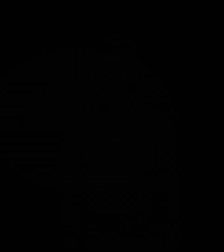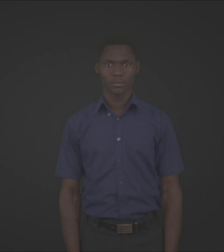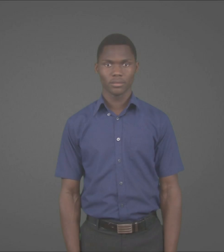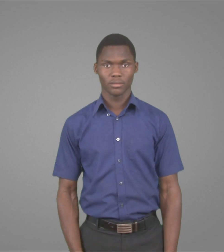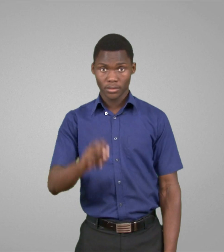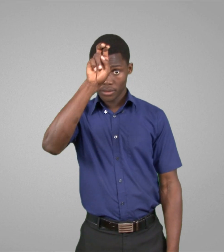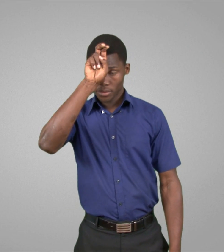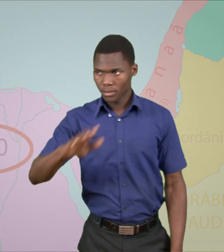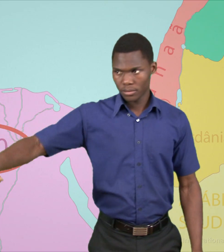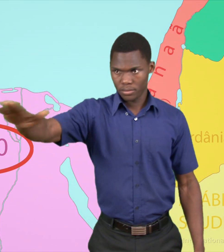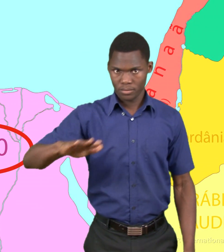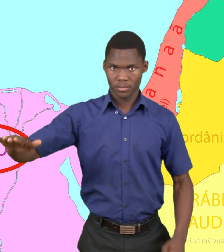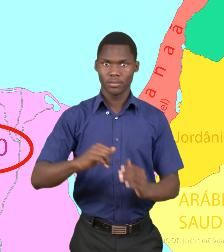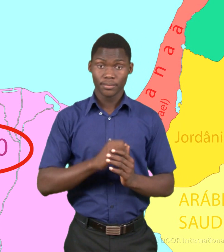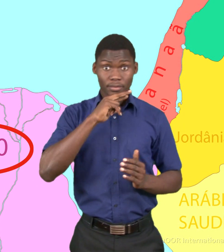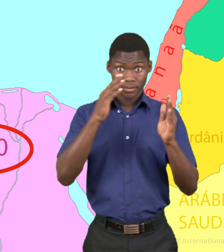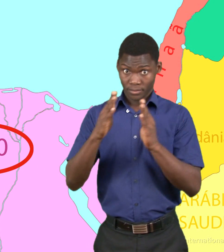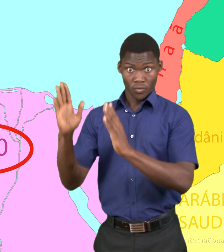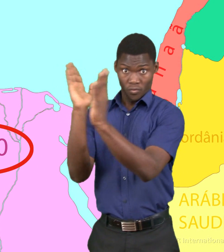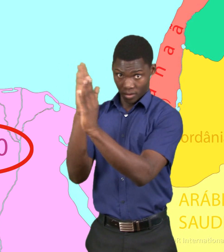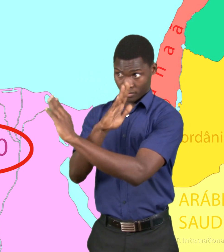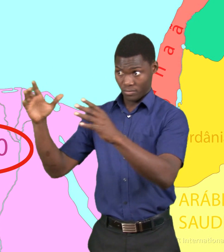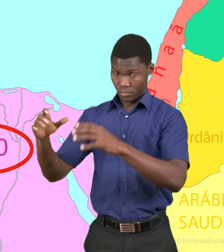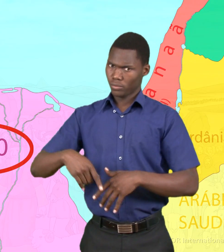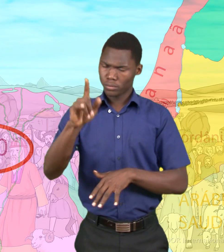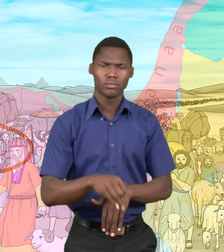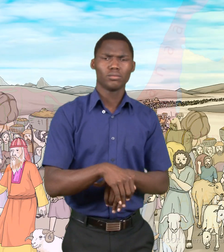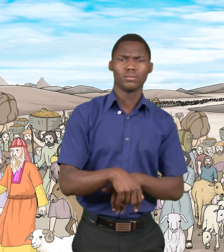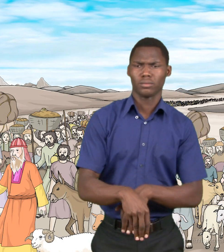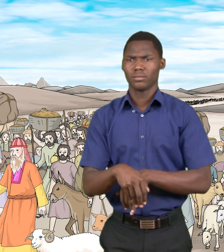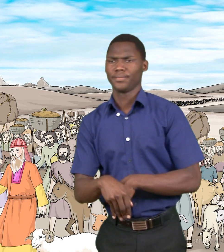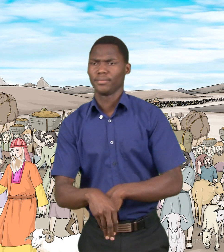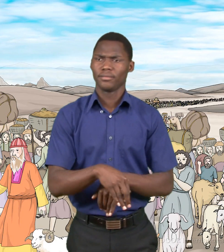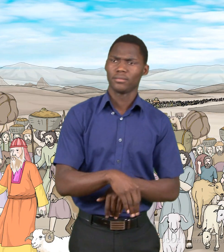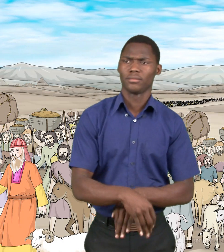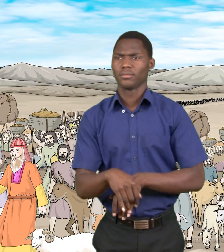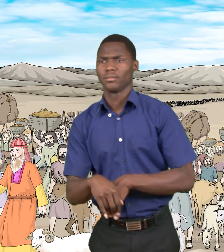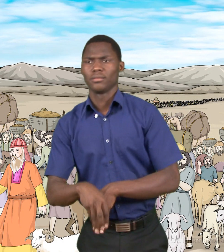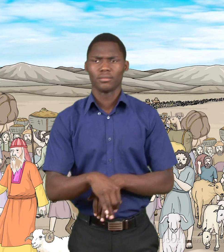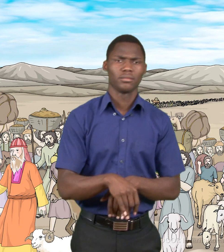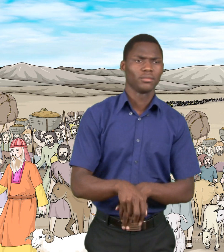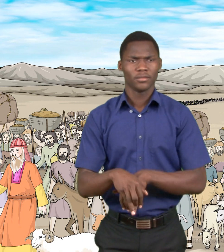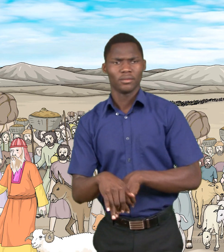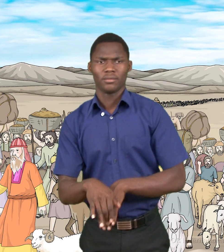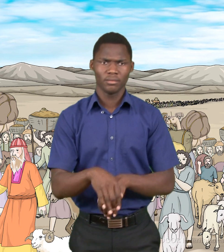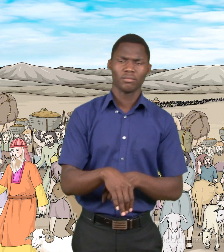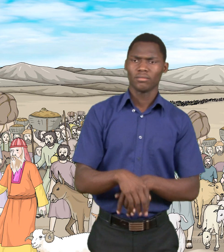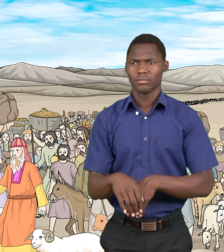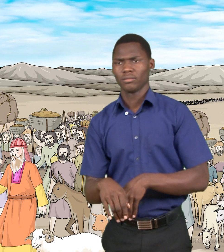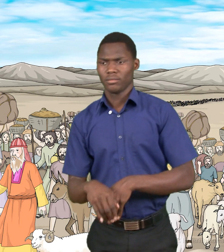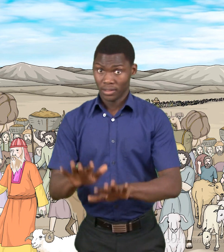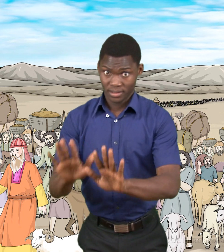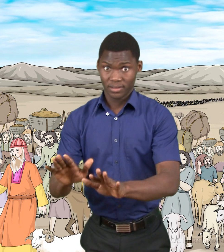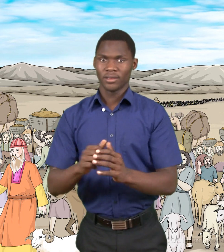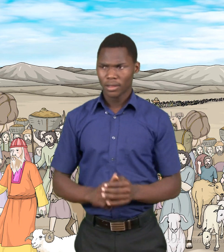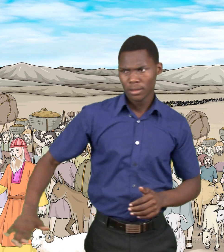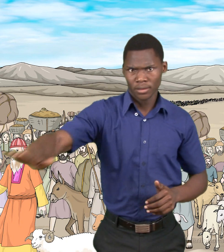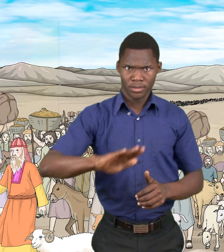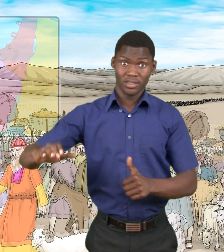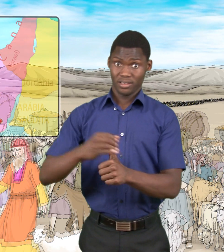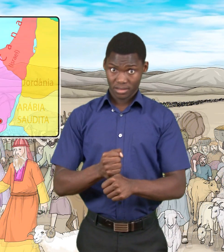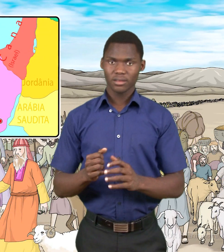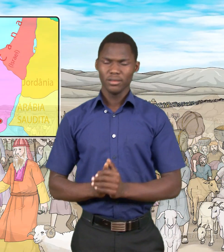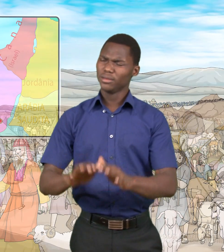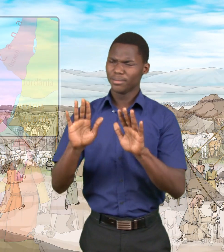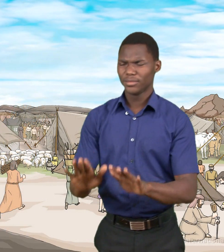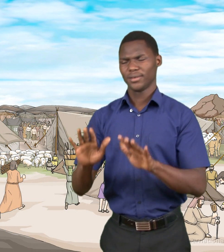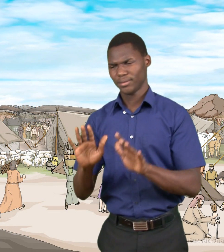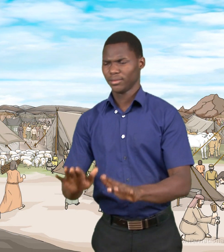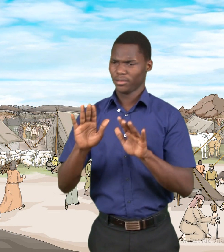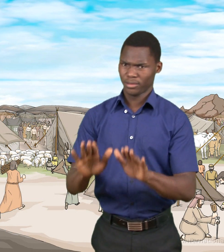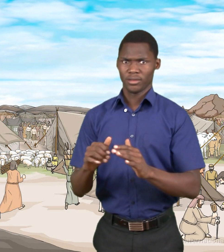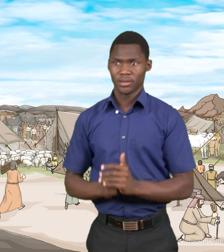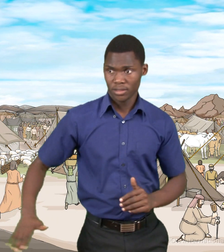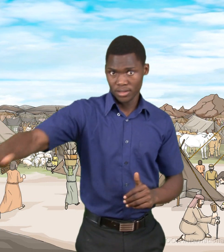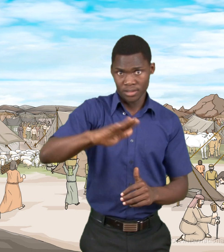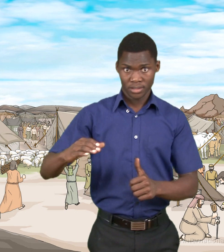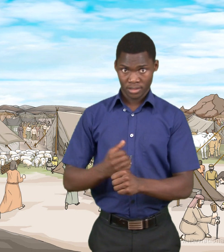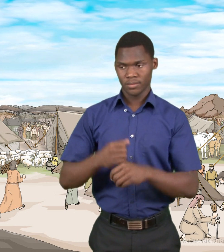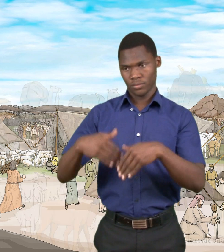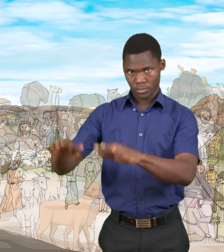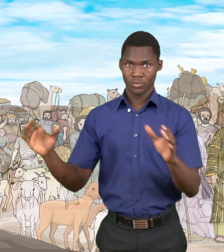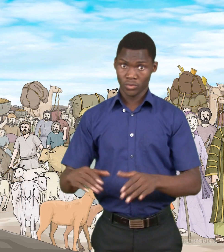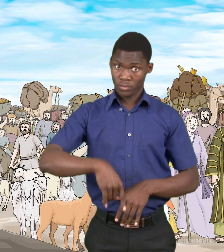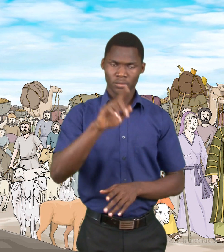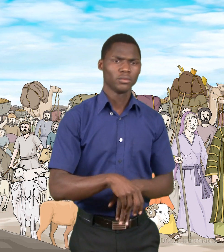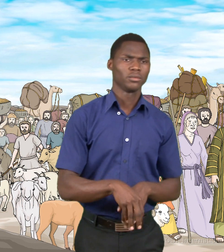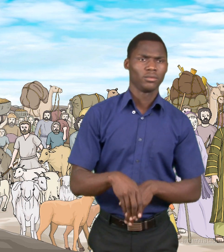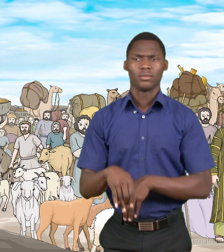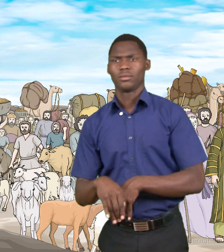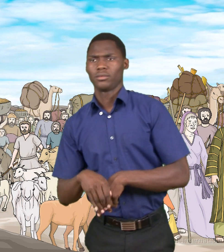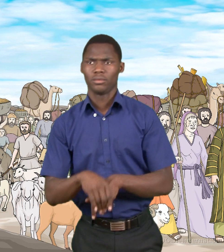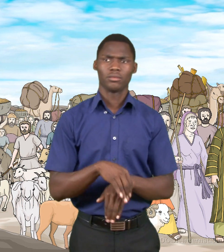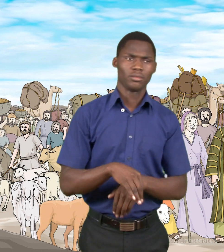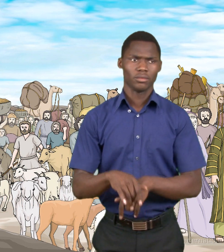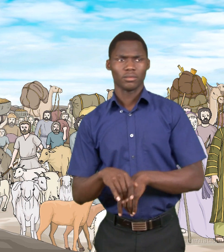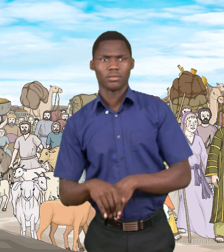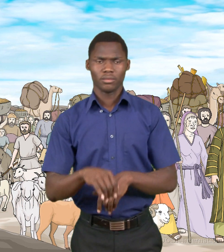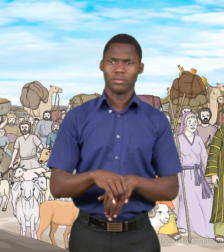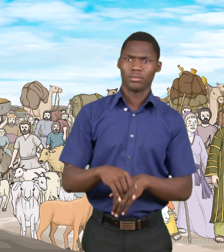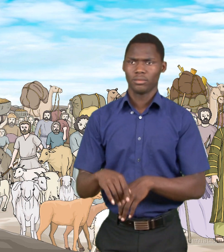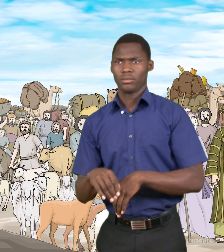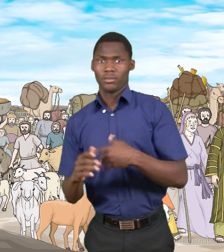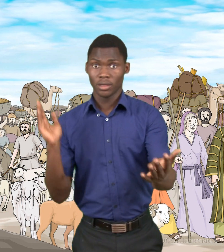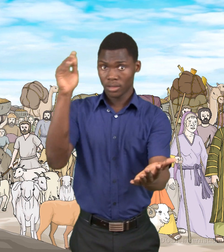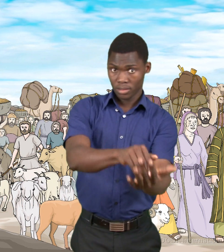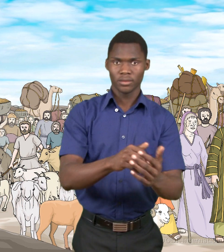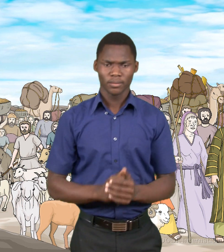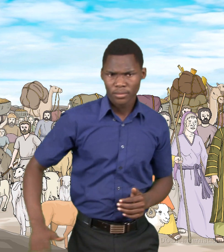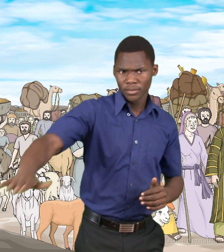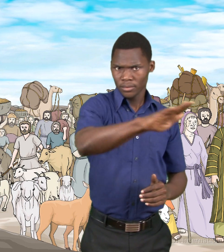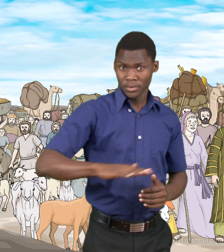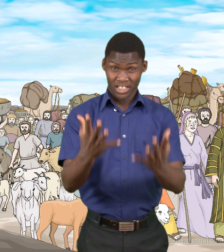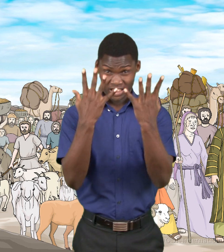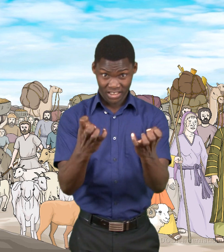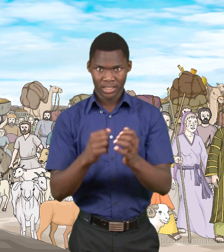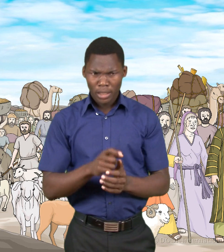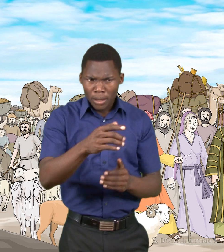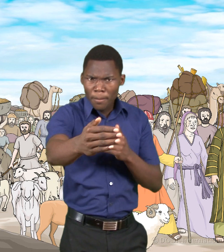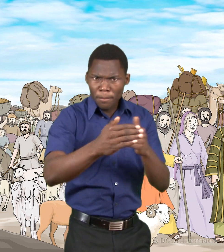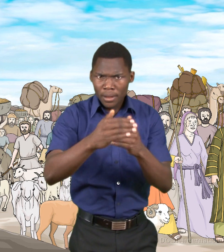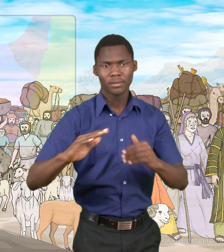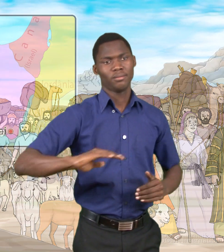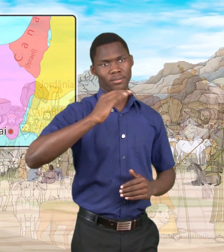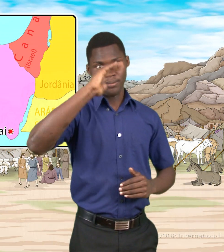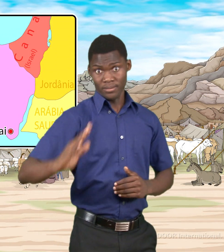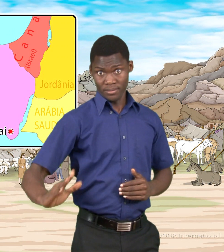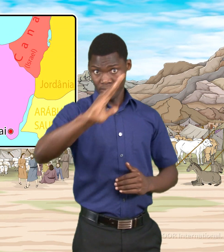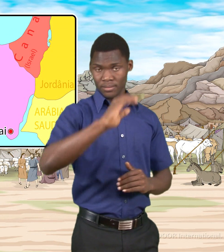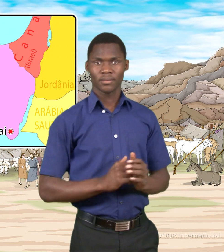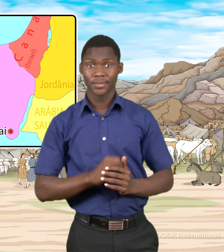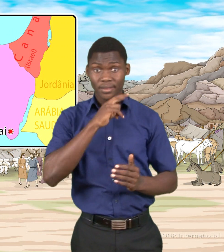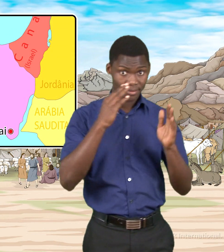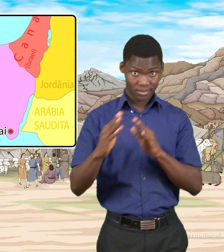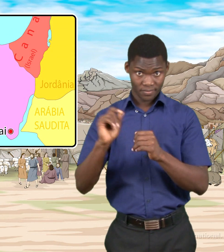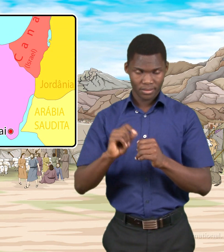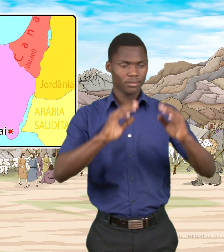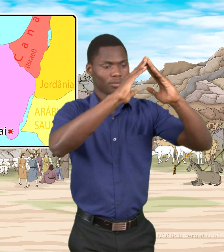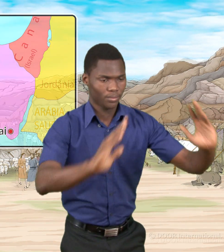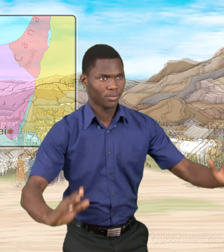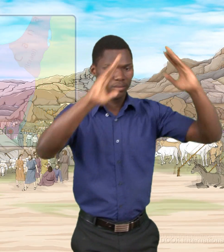In the third month, on the same day of the month that the Israelites had left the land of Egypt, they came to the Wilderness of Sinai.